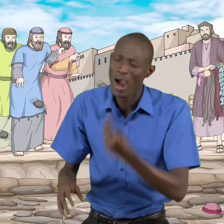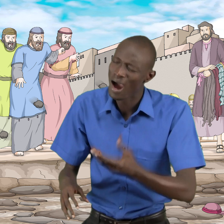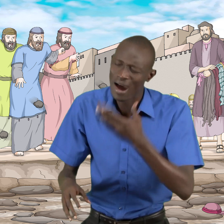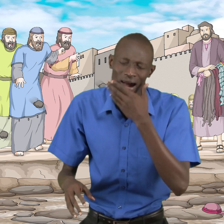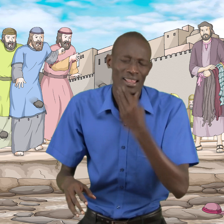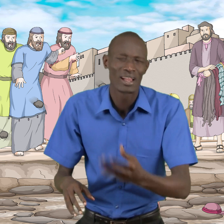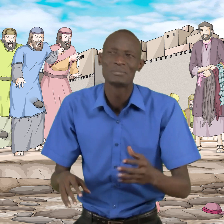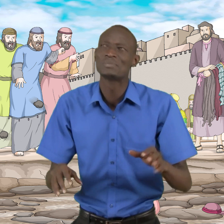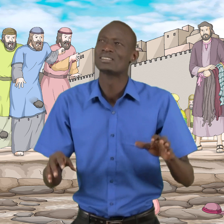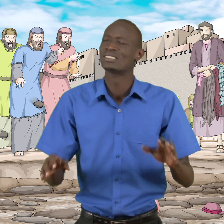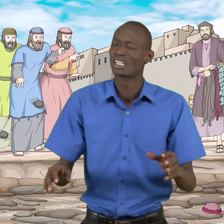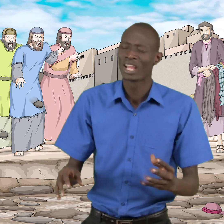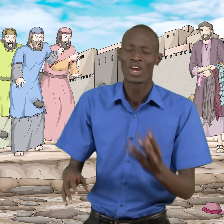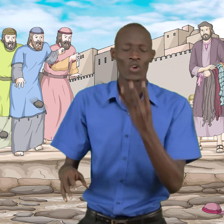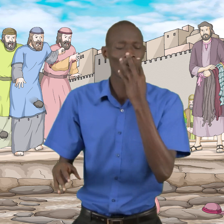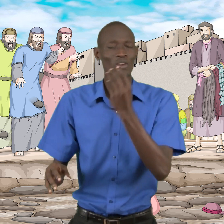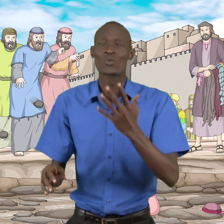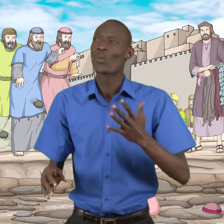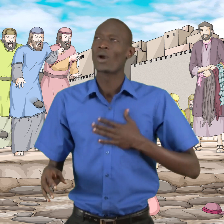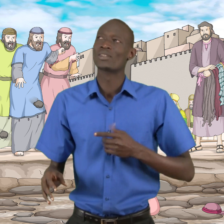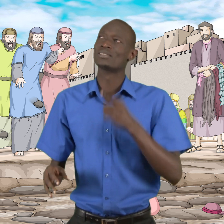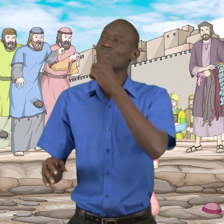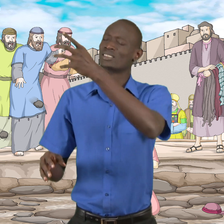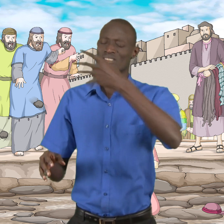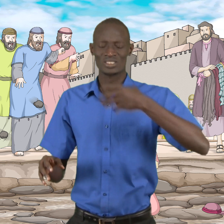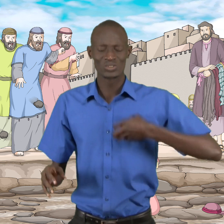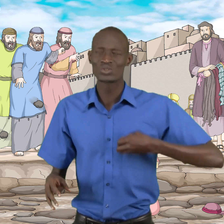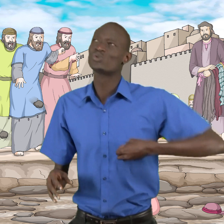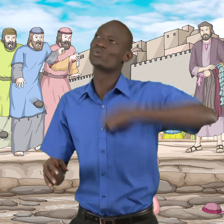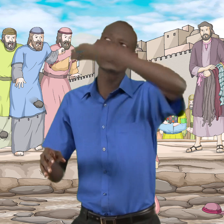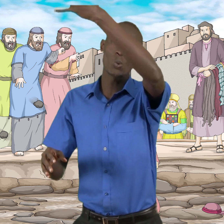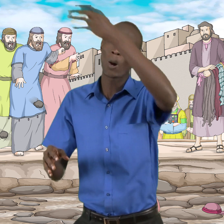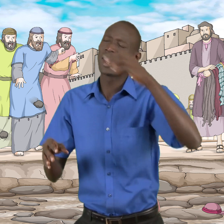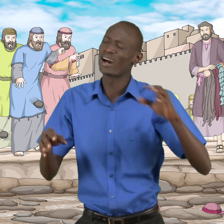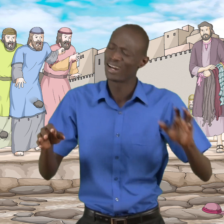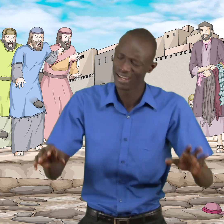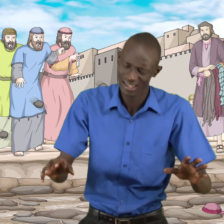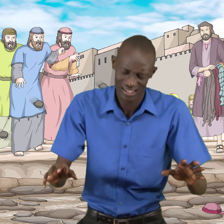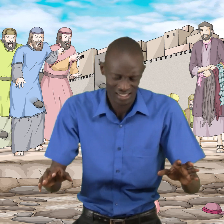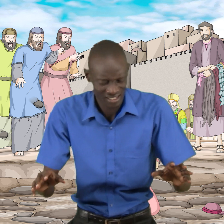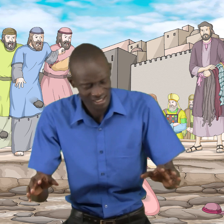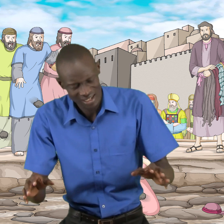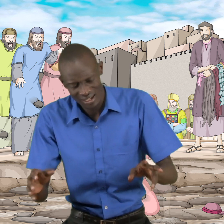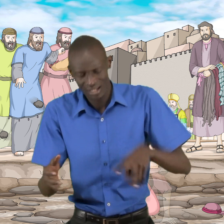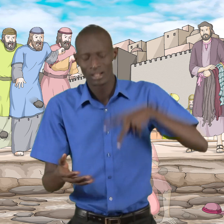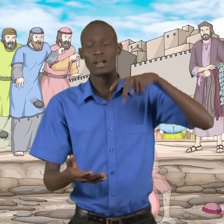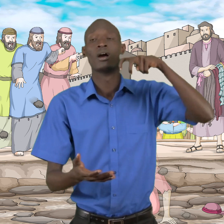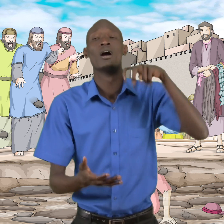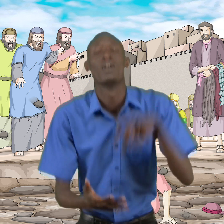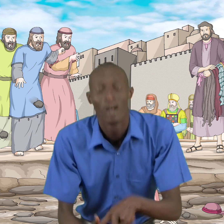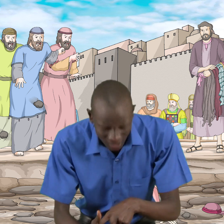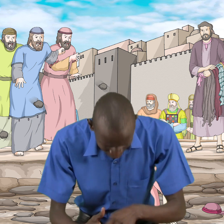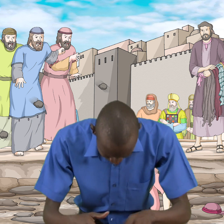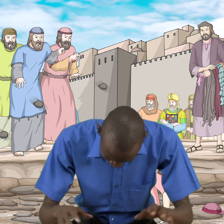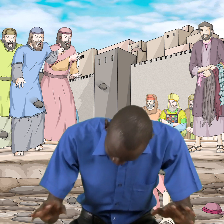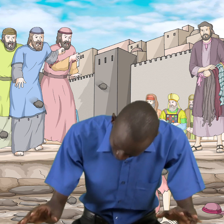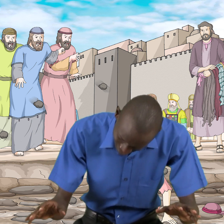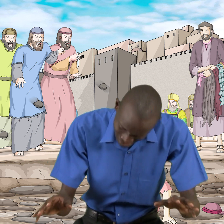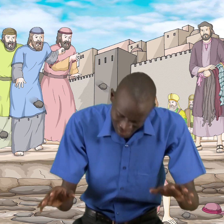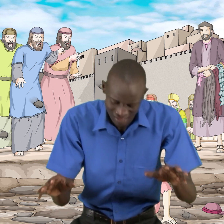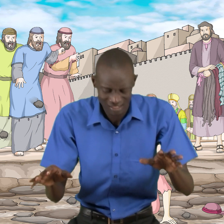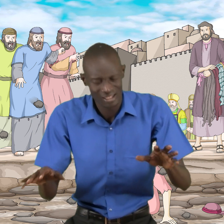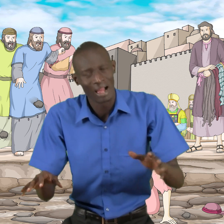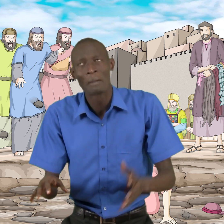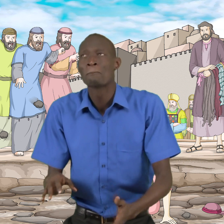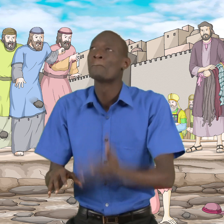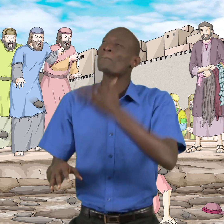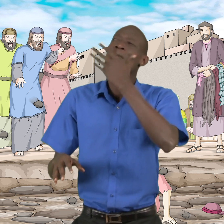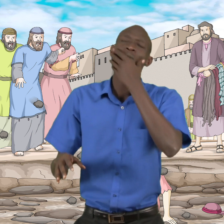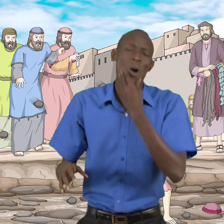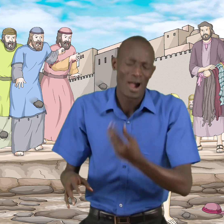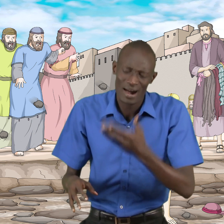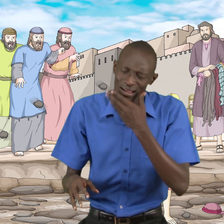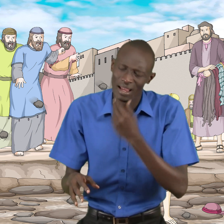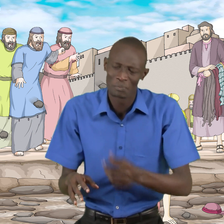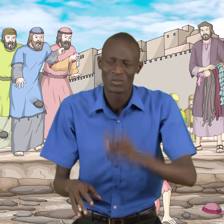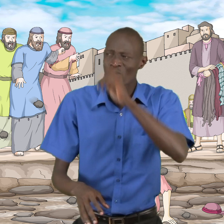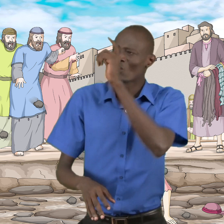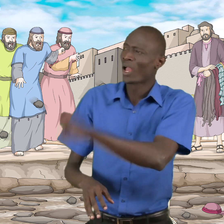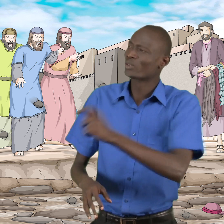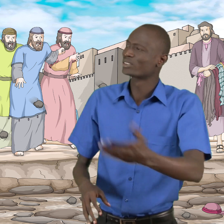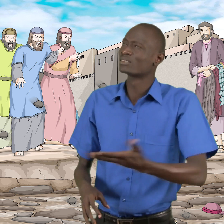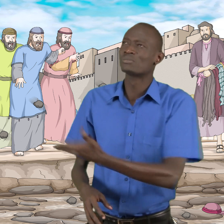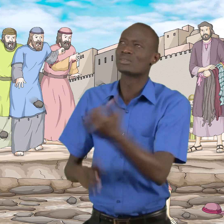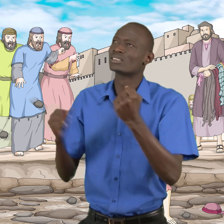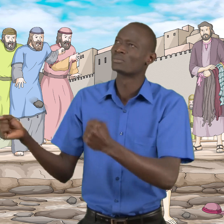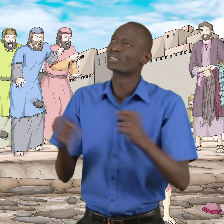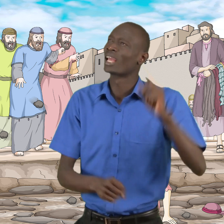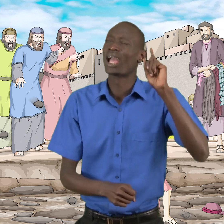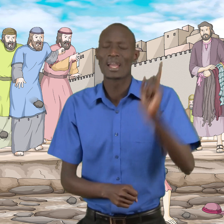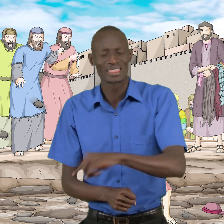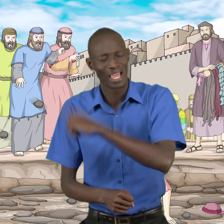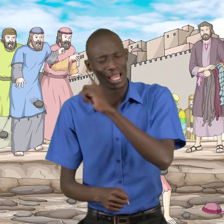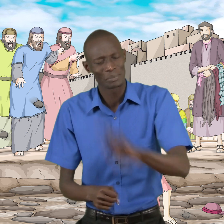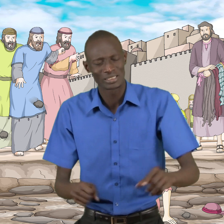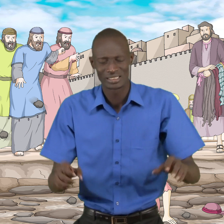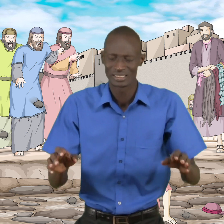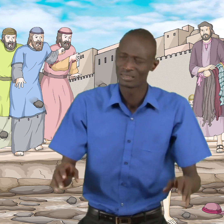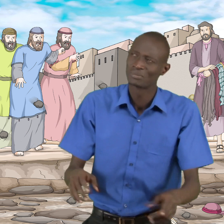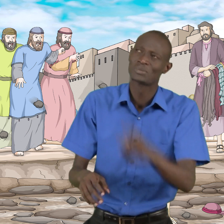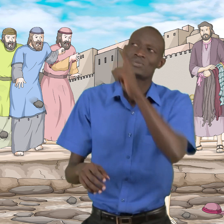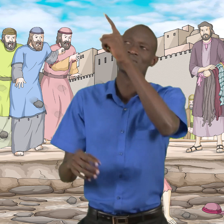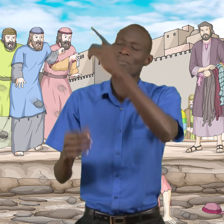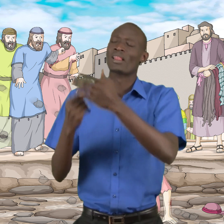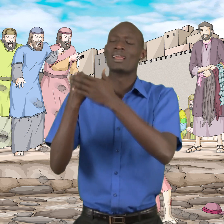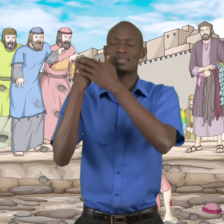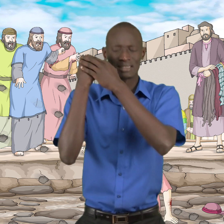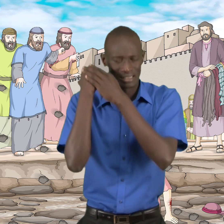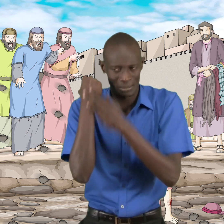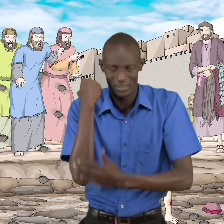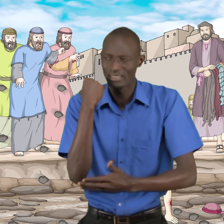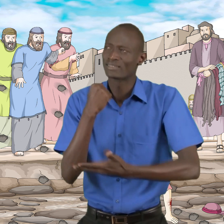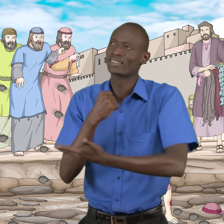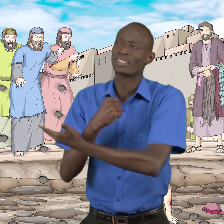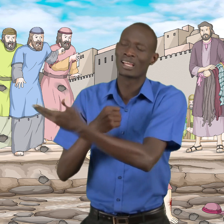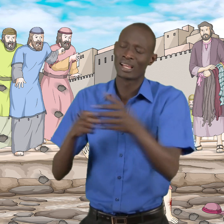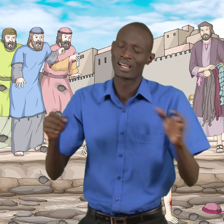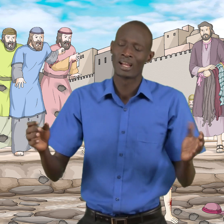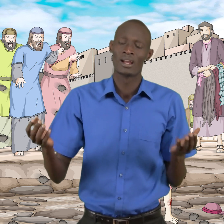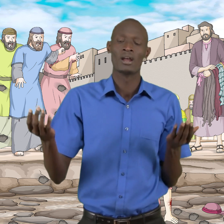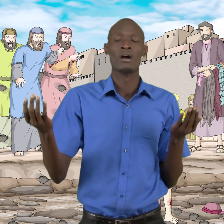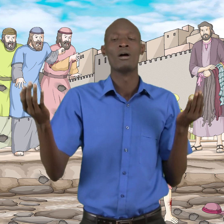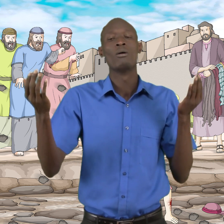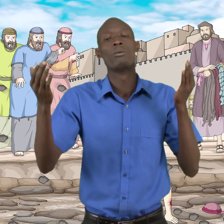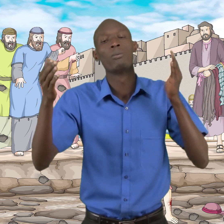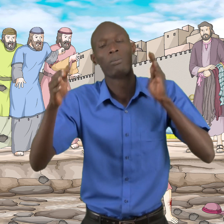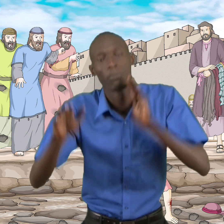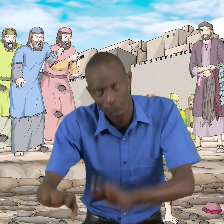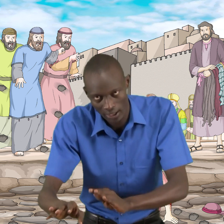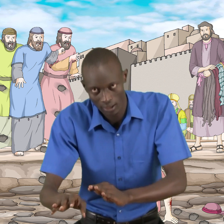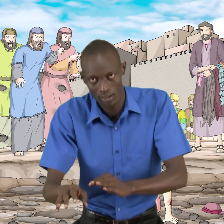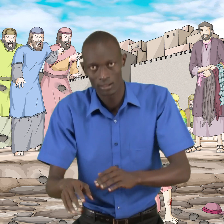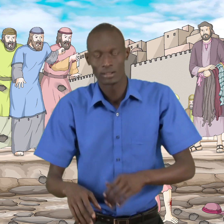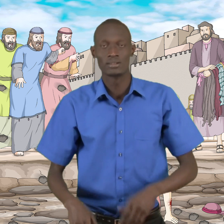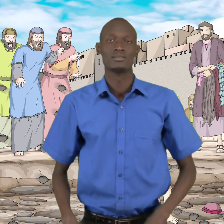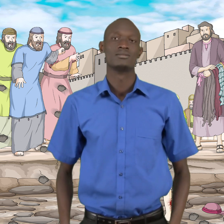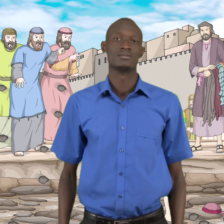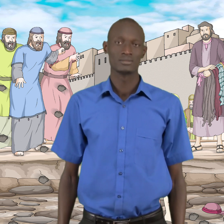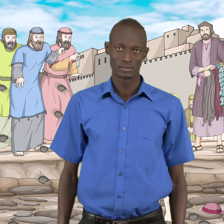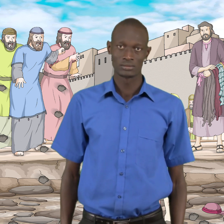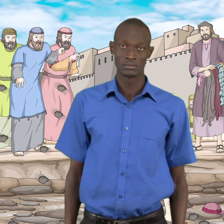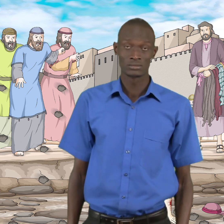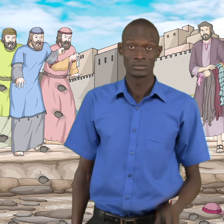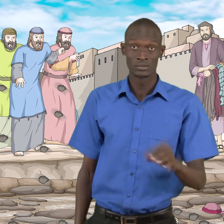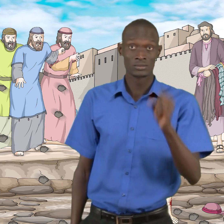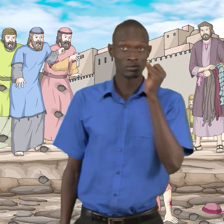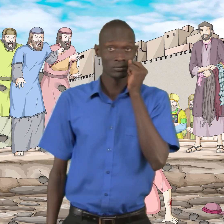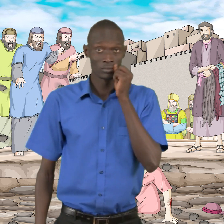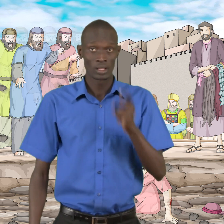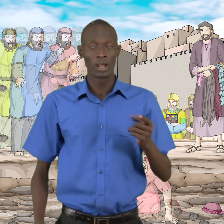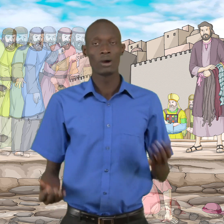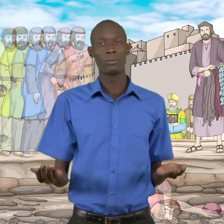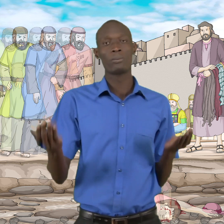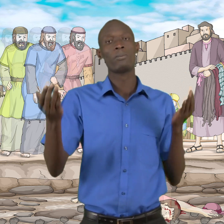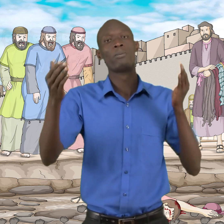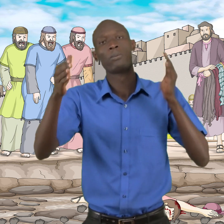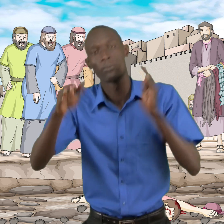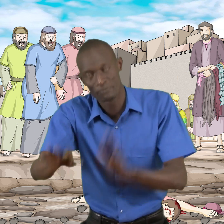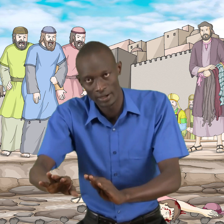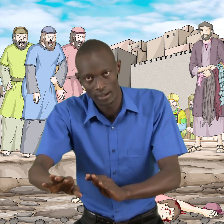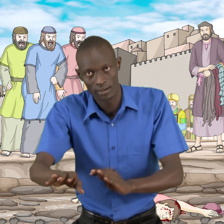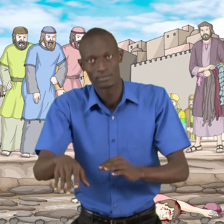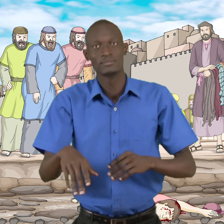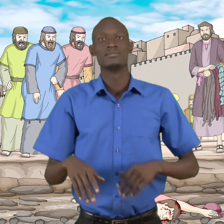Falling on his knees, he cried out in a loud voice, “Lord, do not hold this sin against them.”